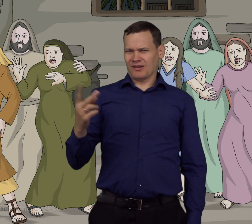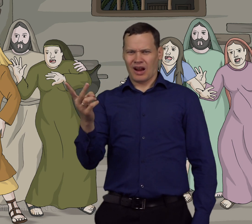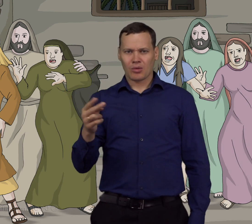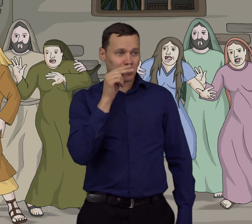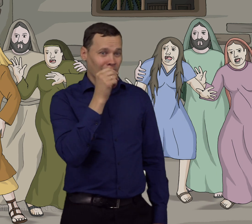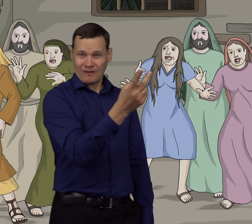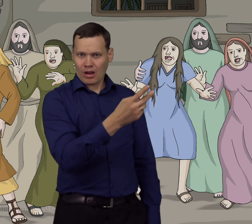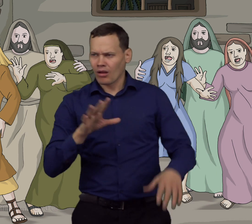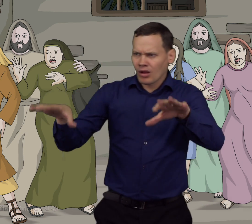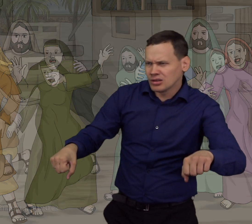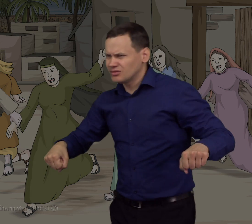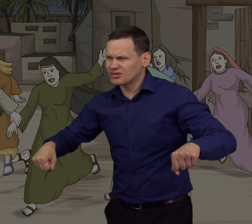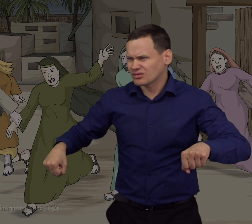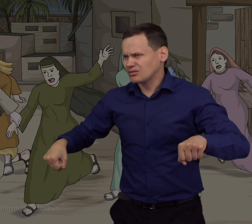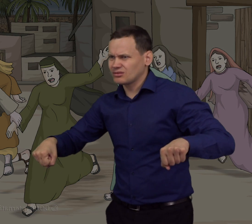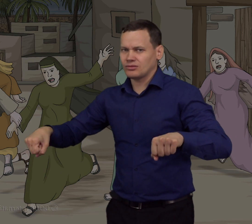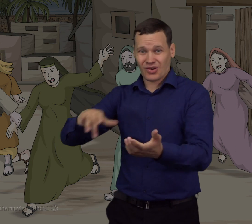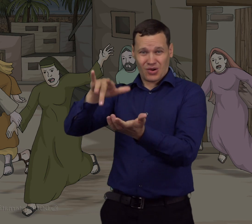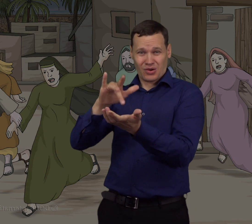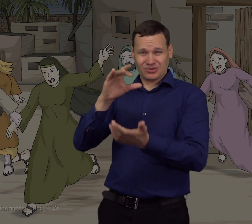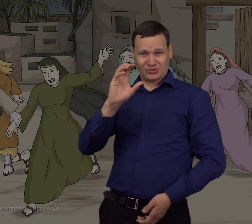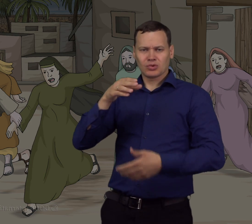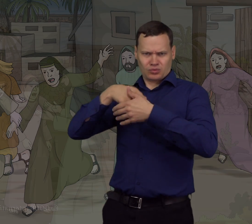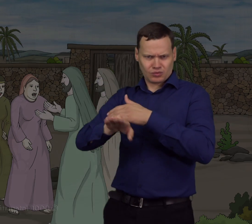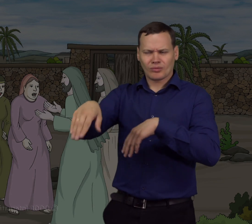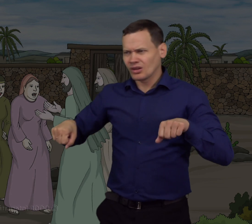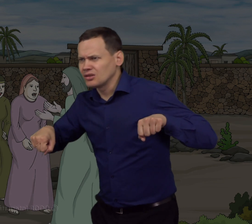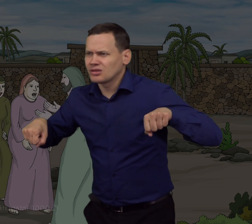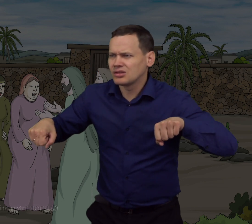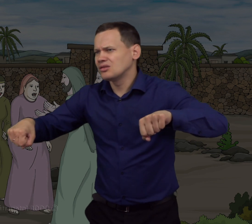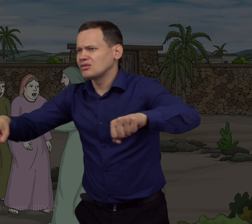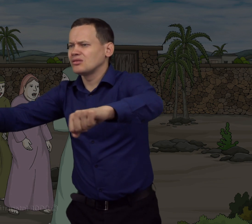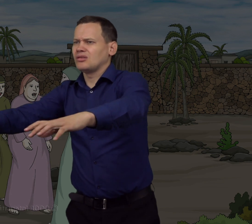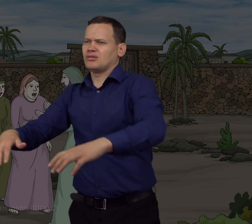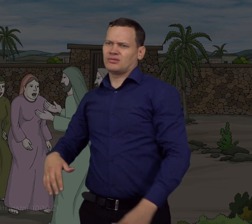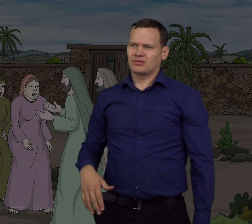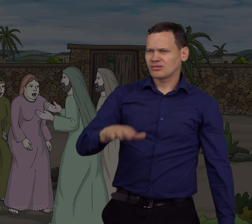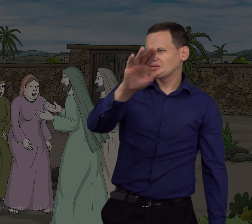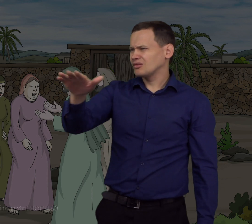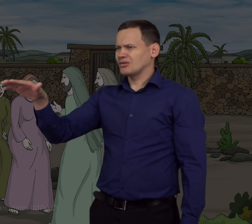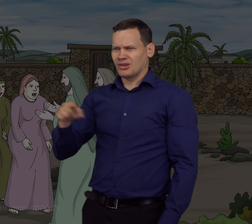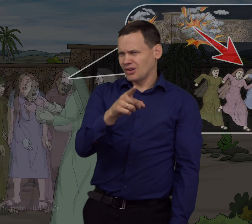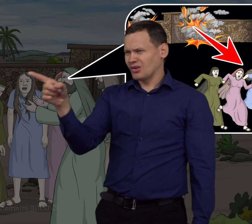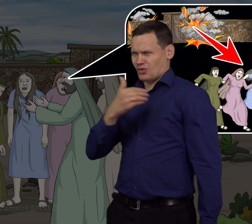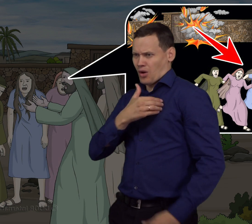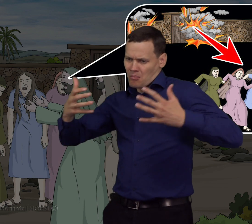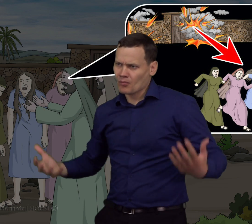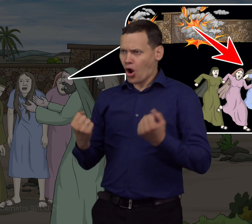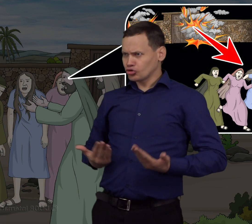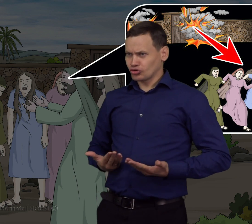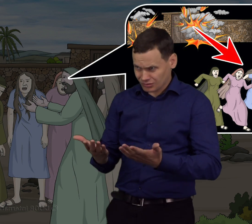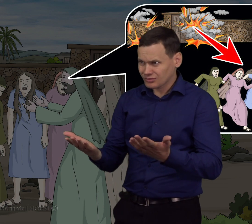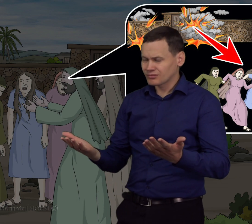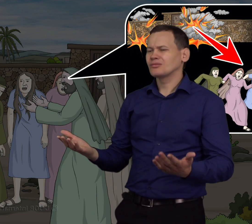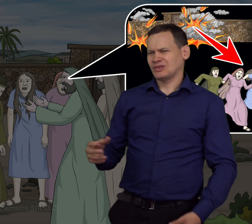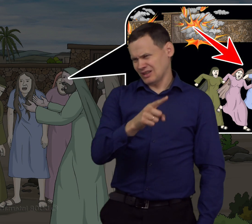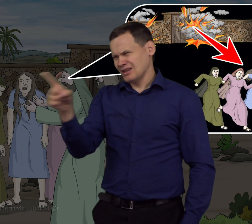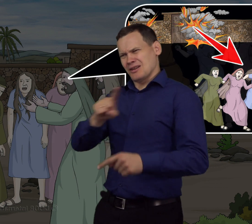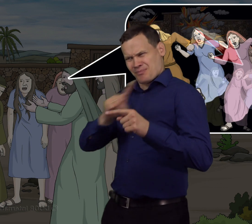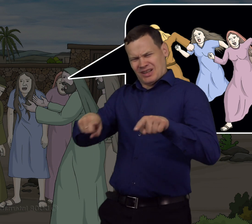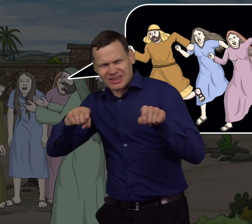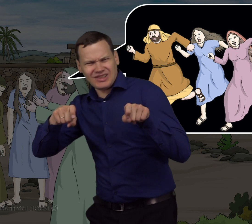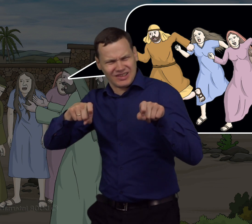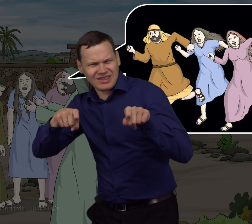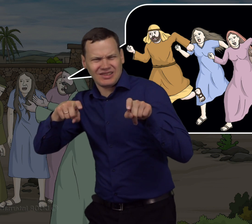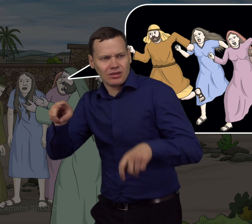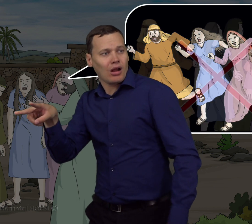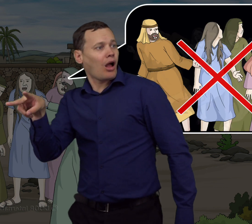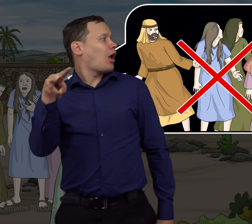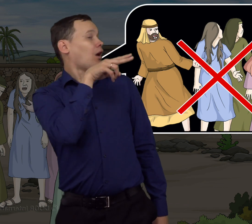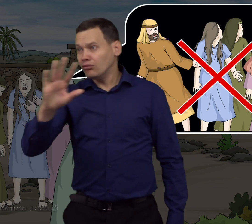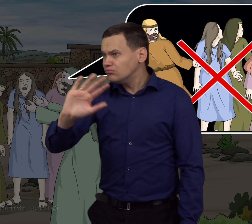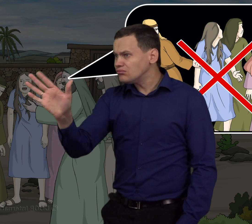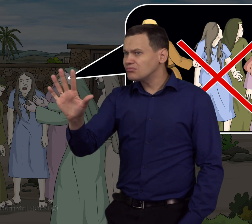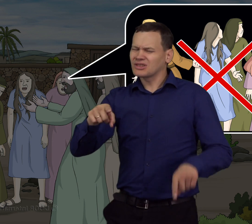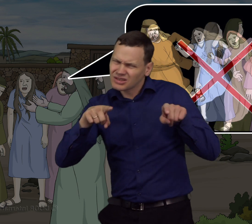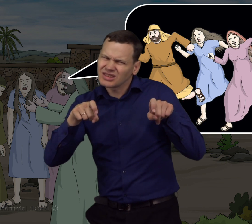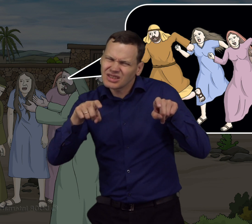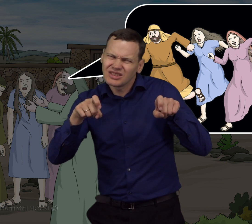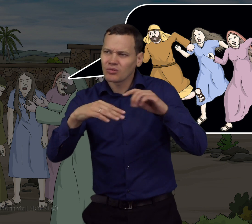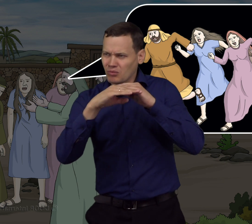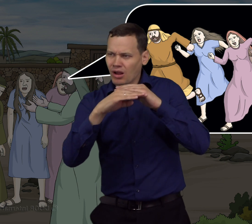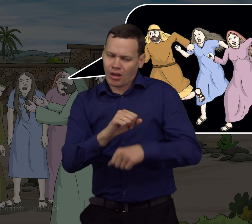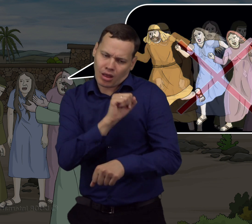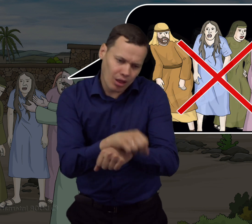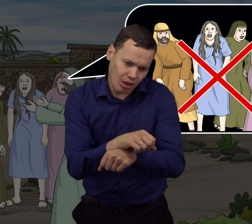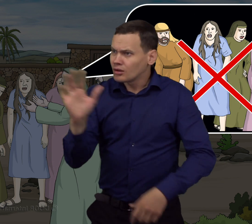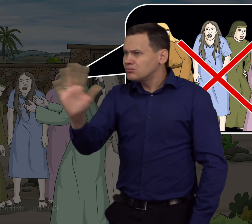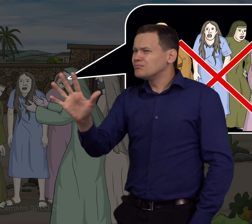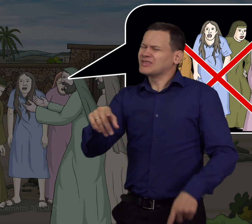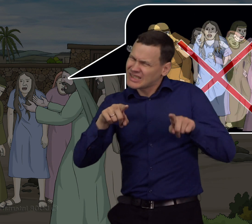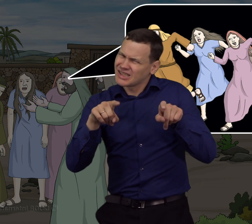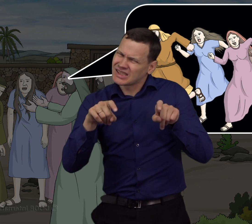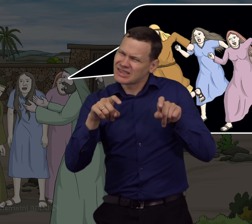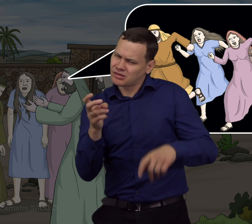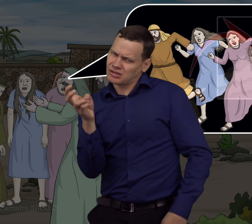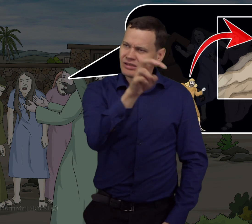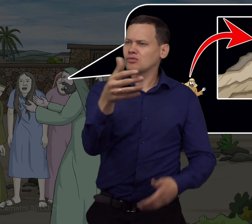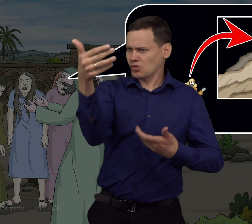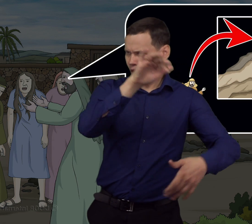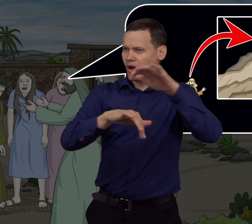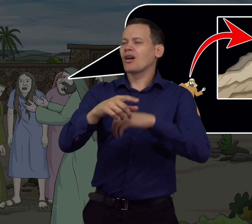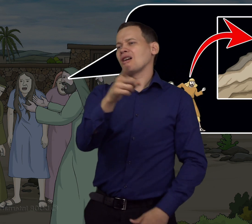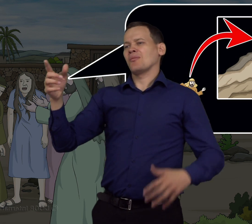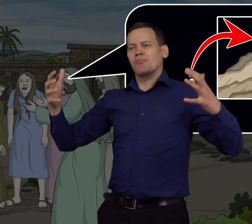And they led them safely out of the city, because of the LORD’s compassion for them. As soon as the men had brought them out, one of them said, “Run for your lives! Do not look back, and do not stop anywhere on the plain!